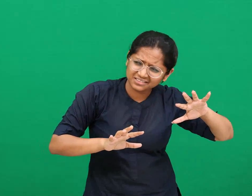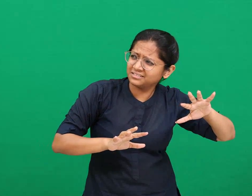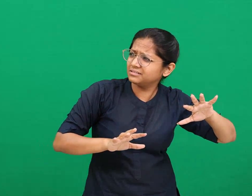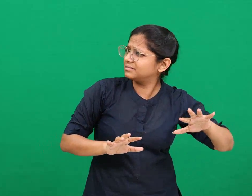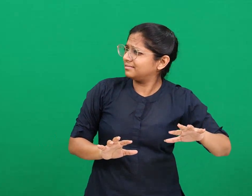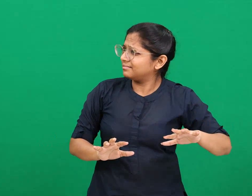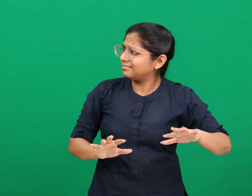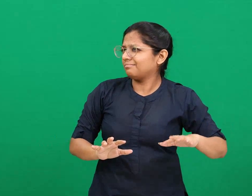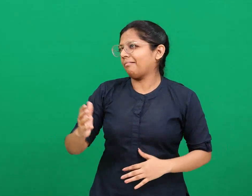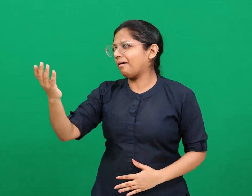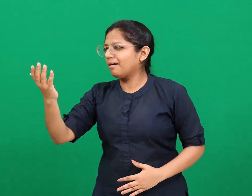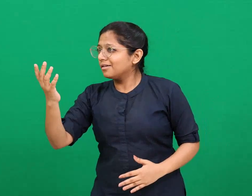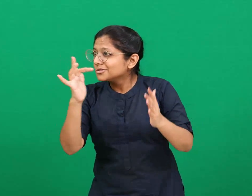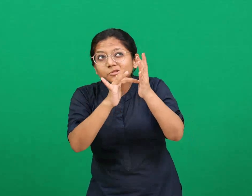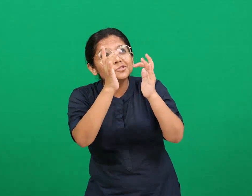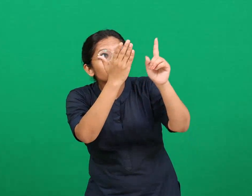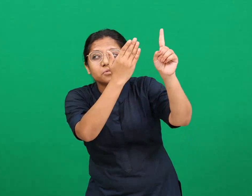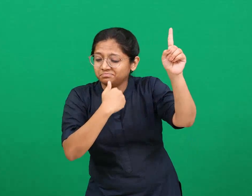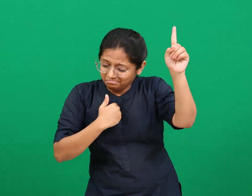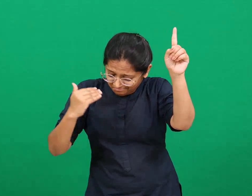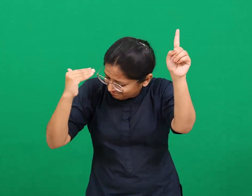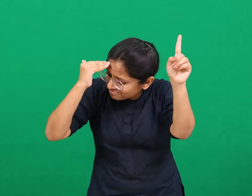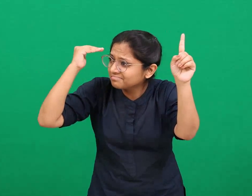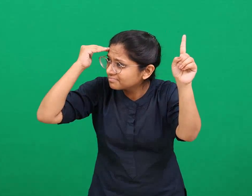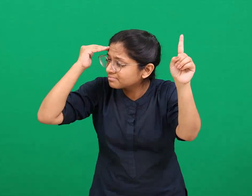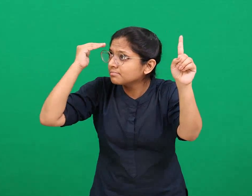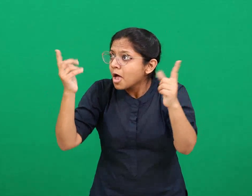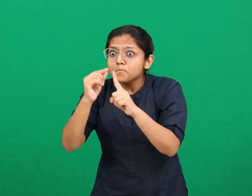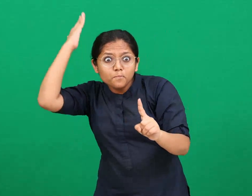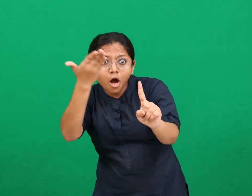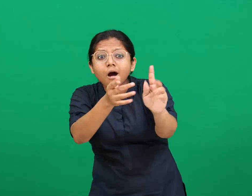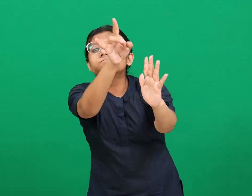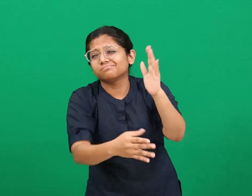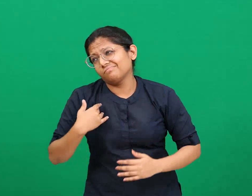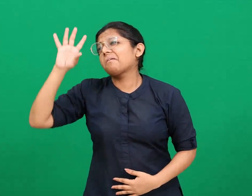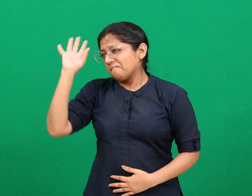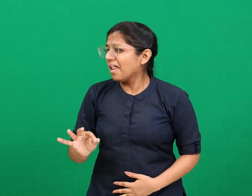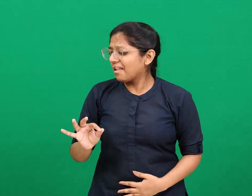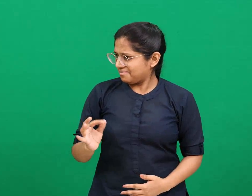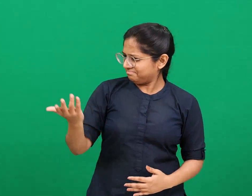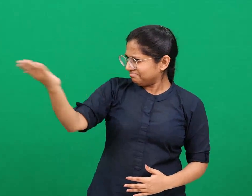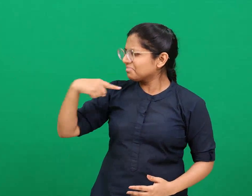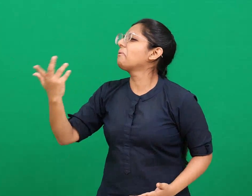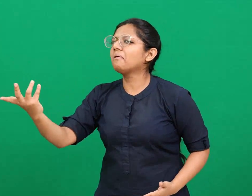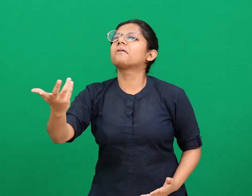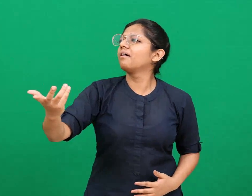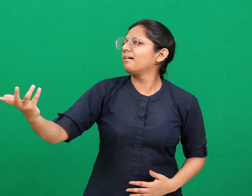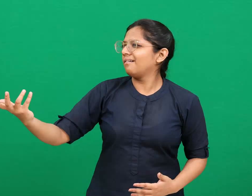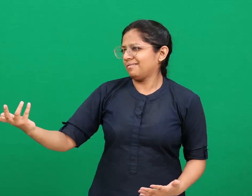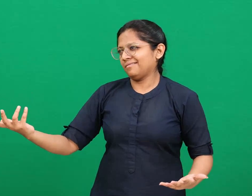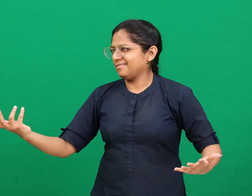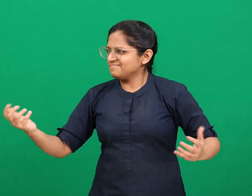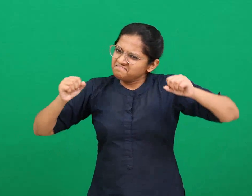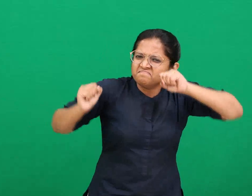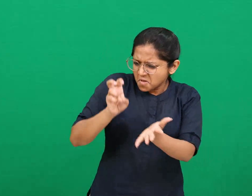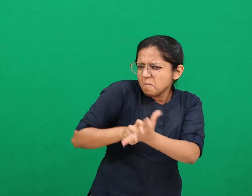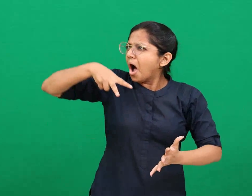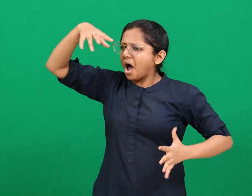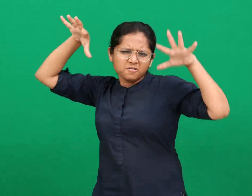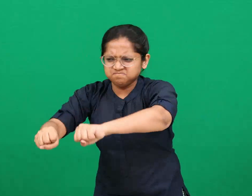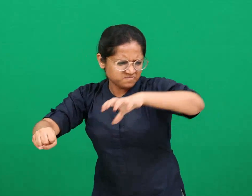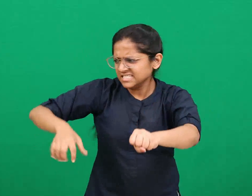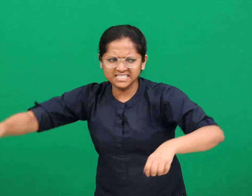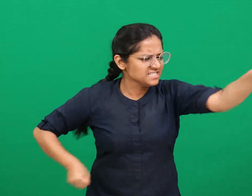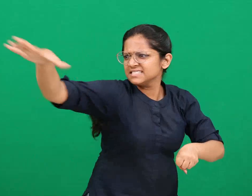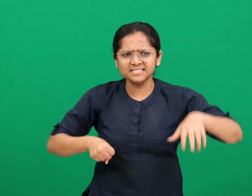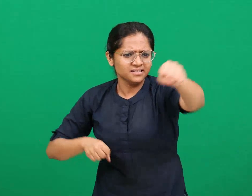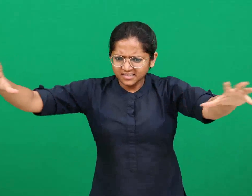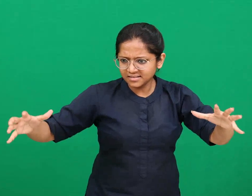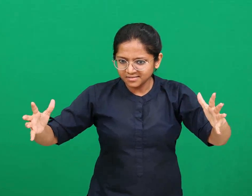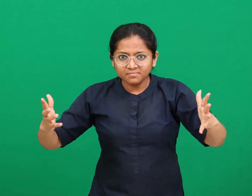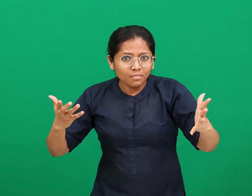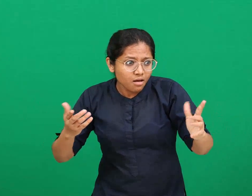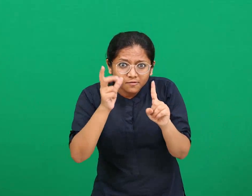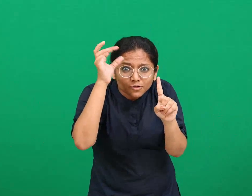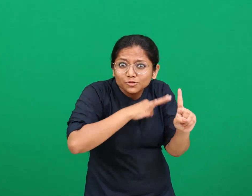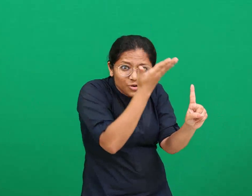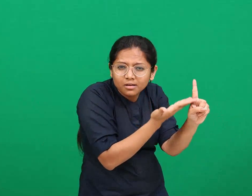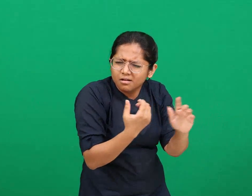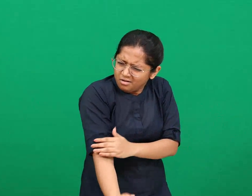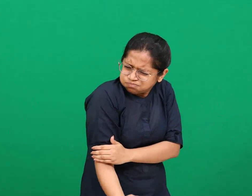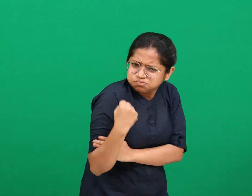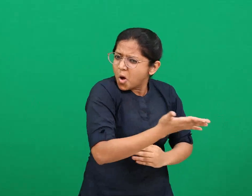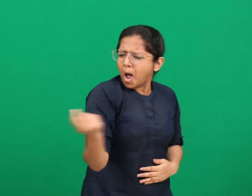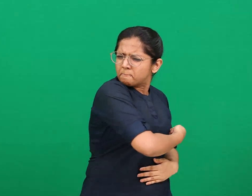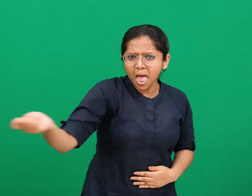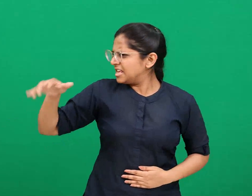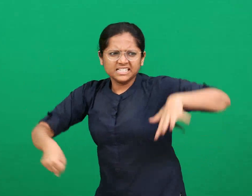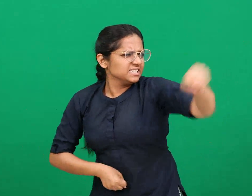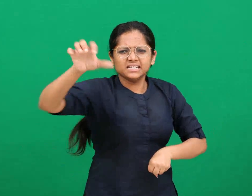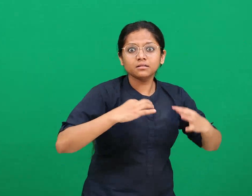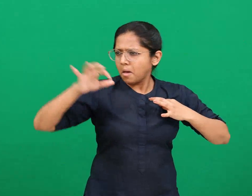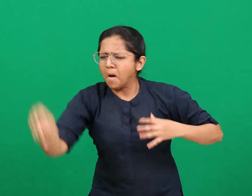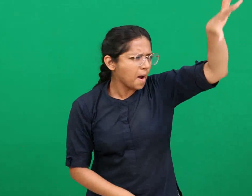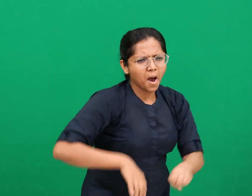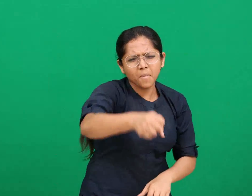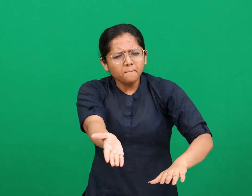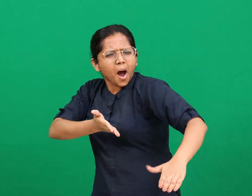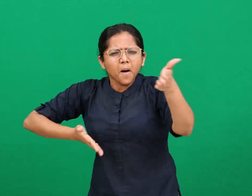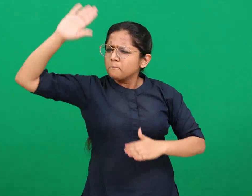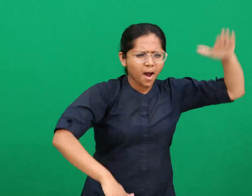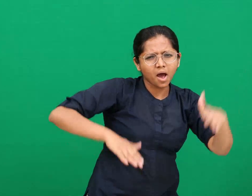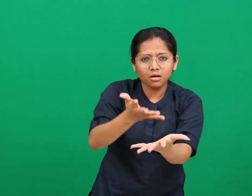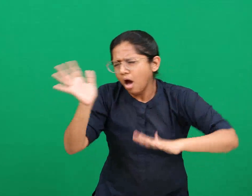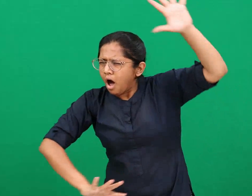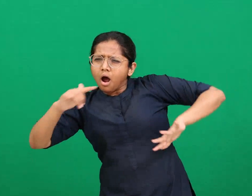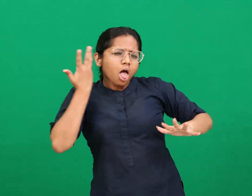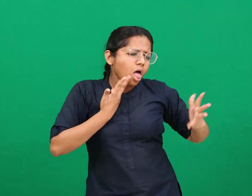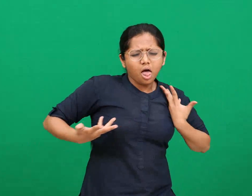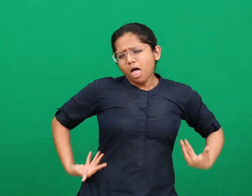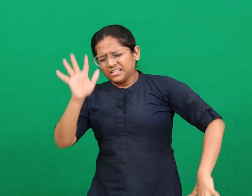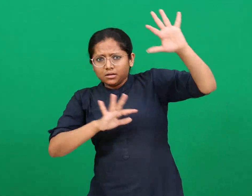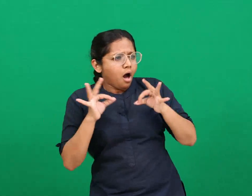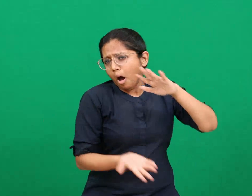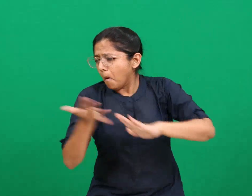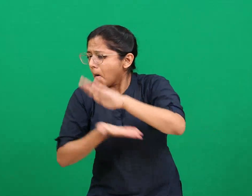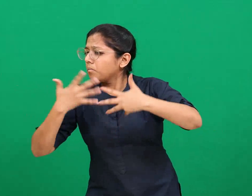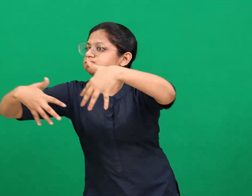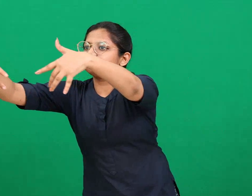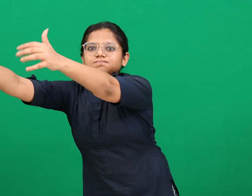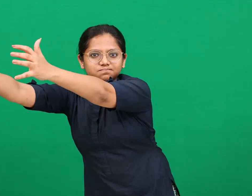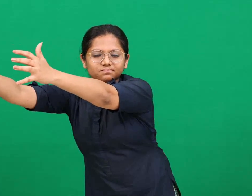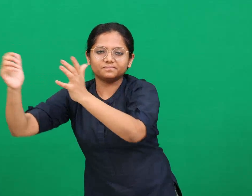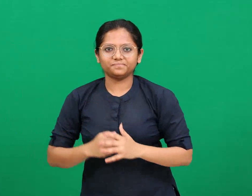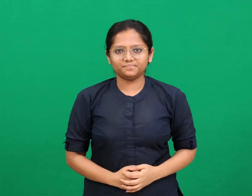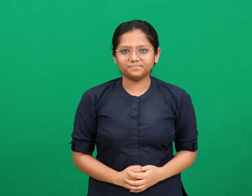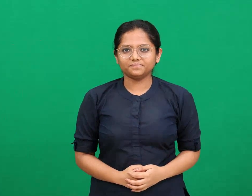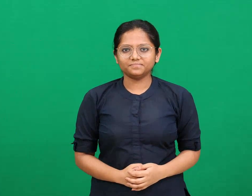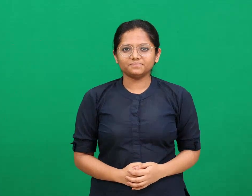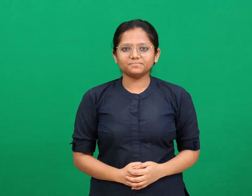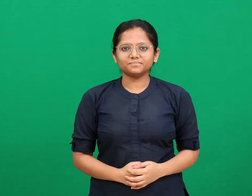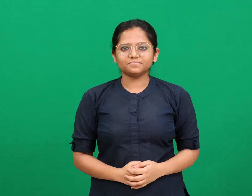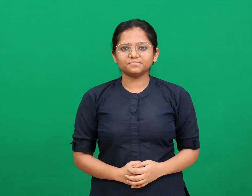Then the man with the evil spirit jumped on them and overpowered them all. The attack was so violent that they ran out of the house naked and wounded.